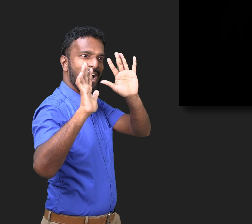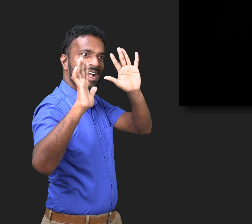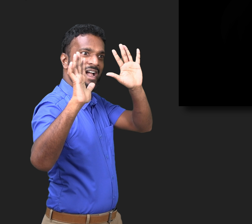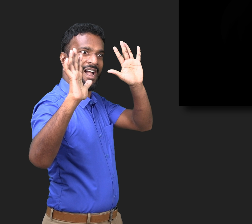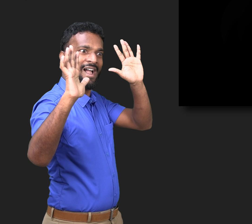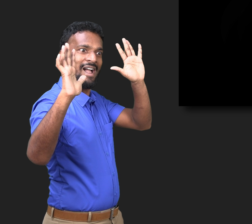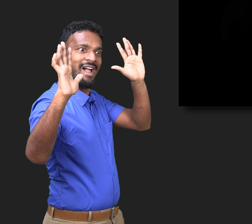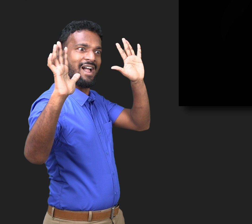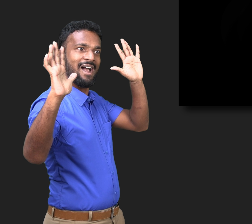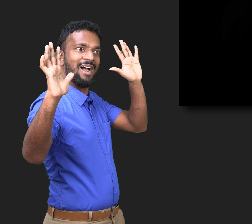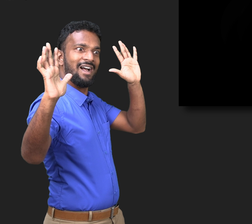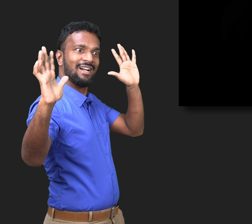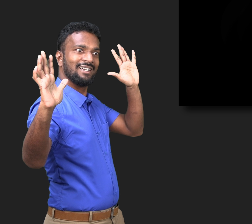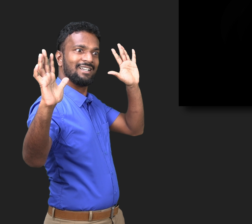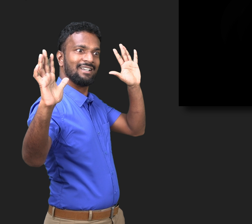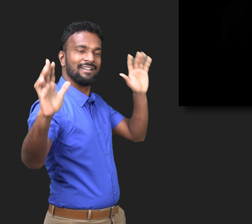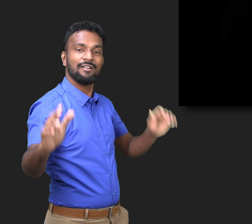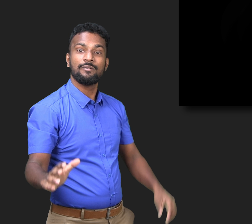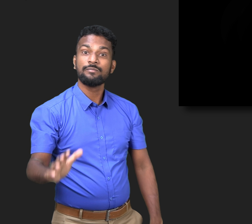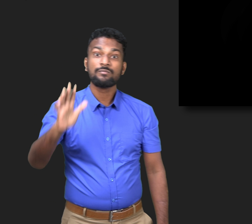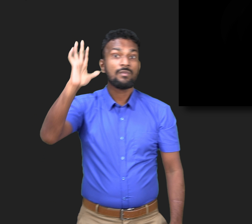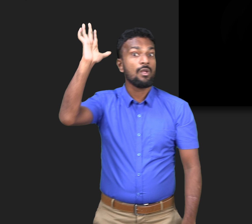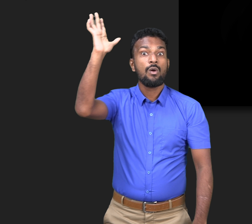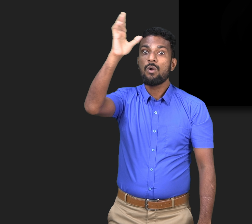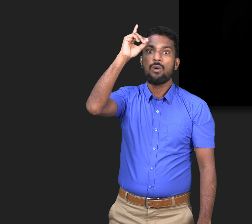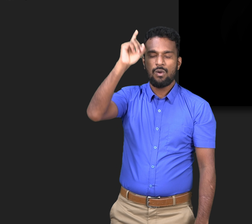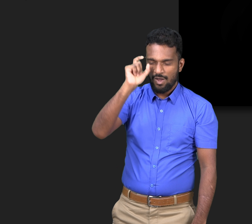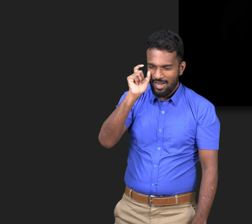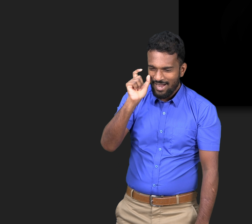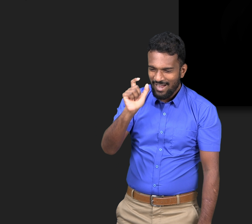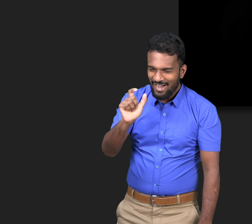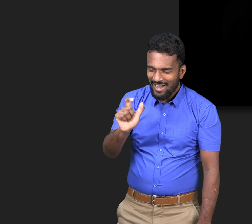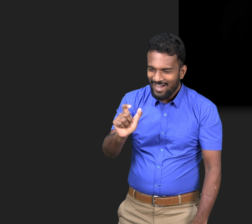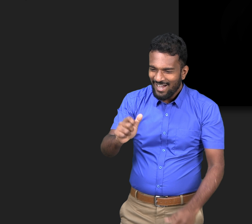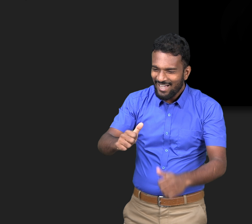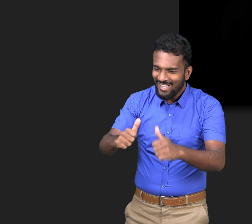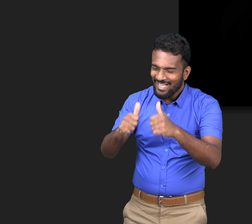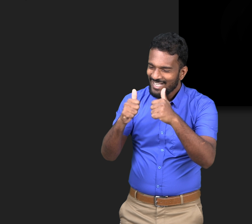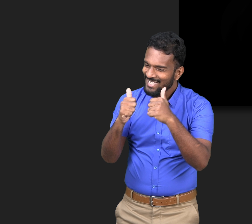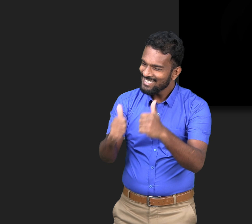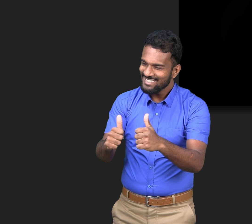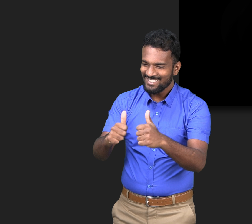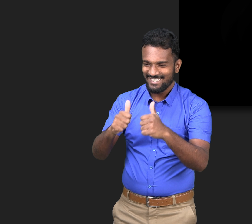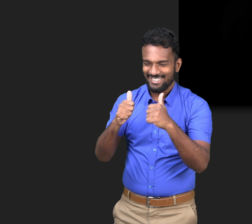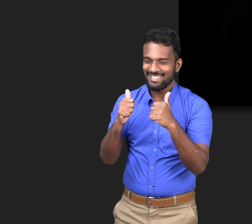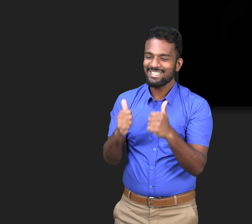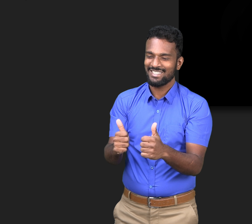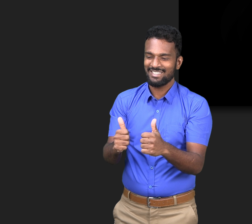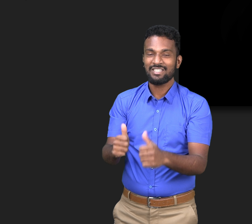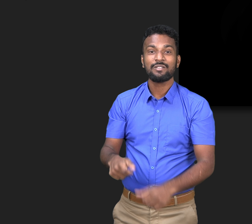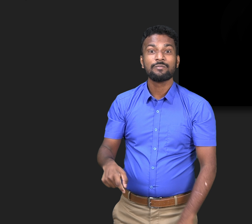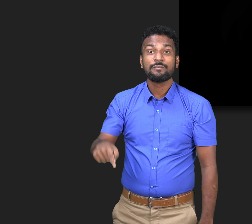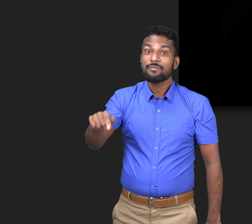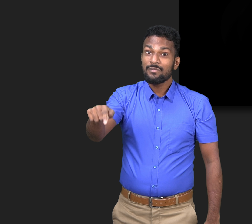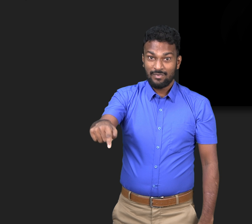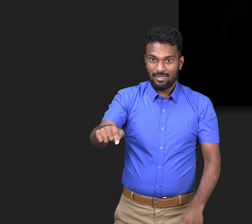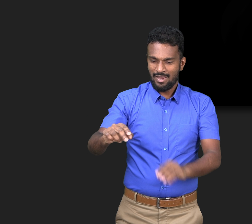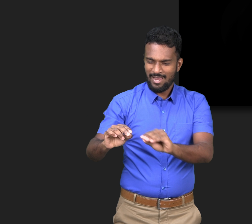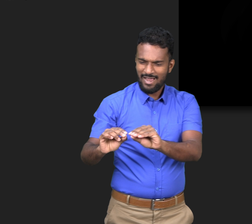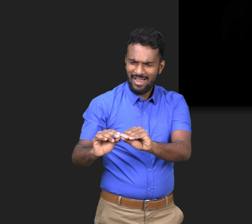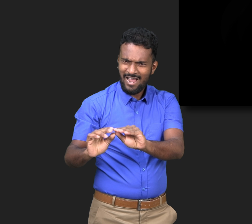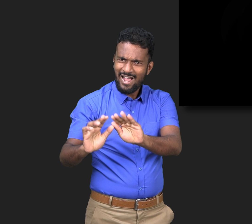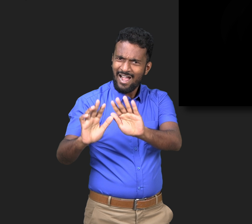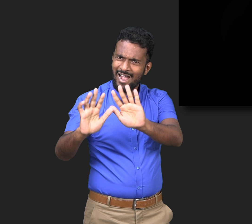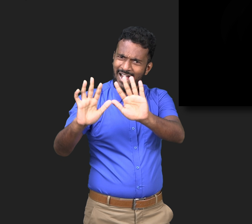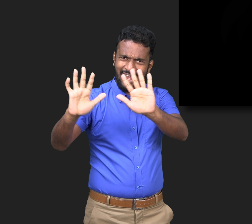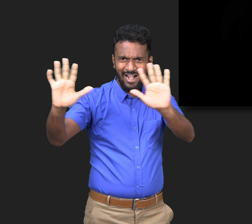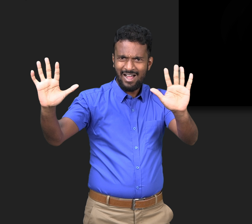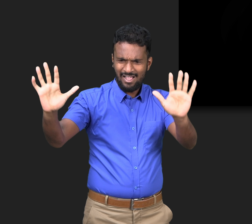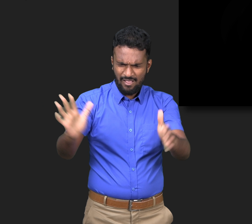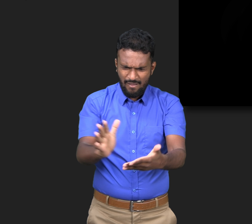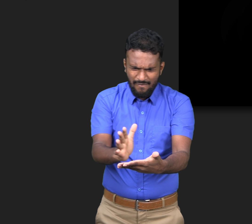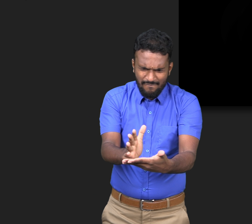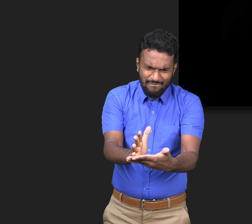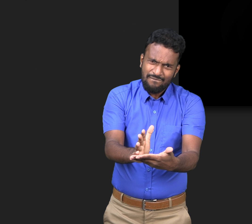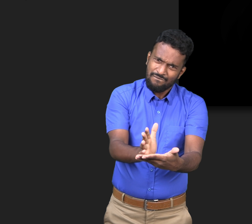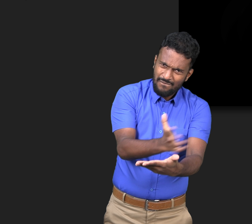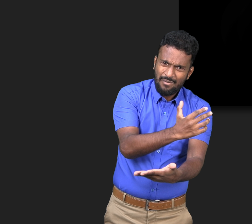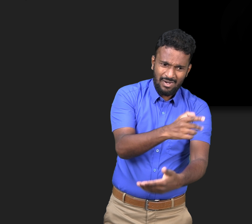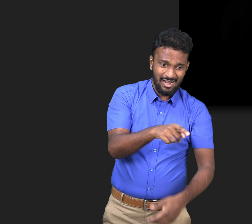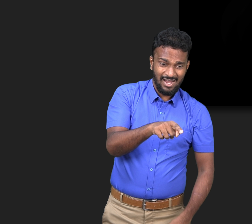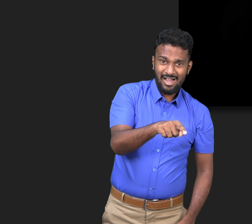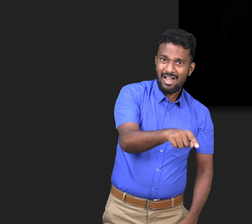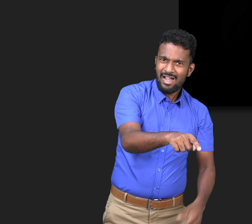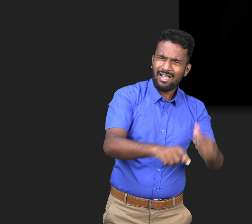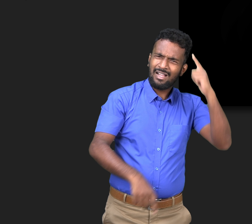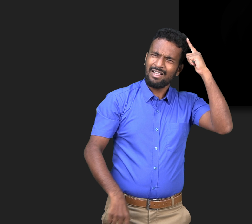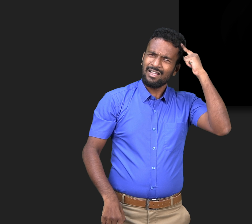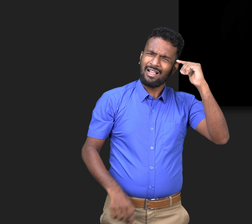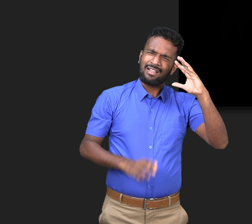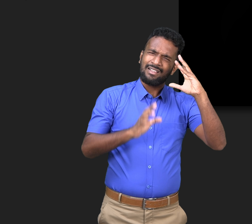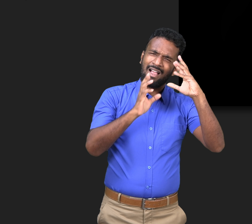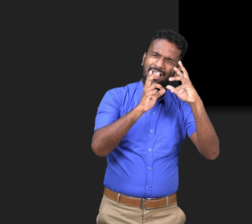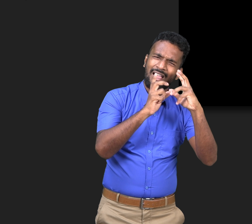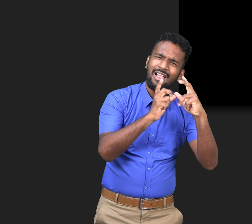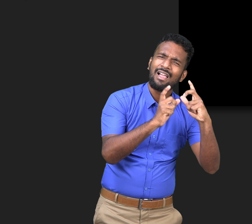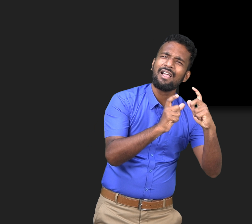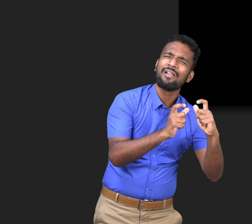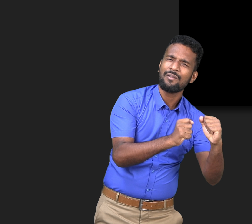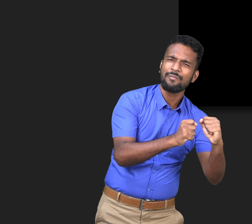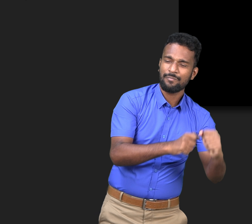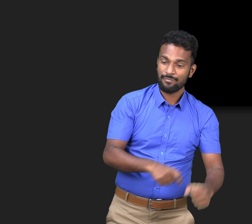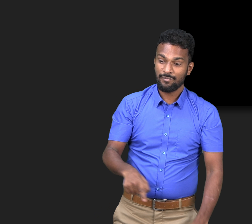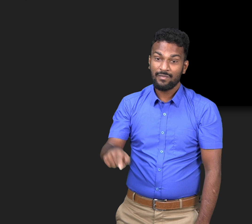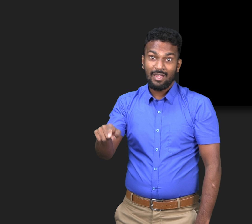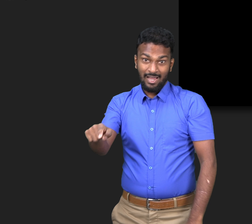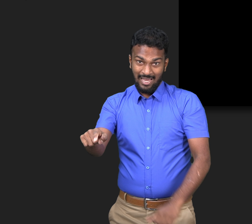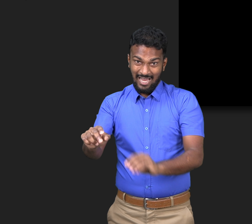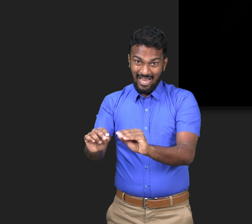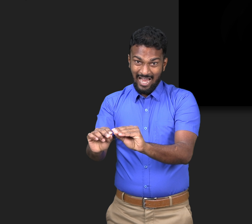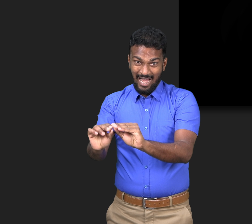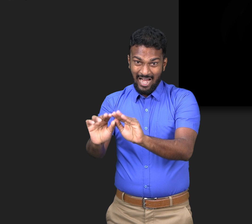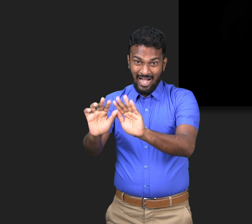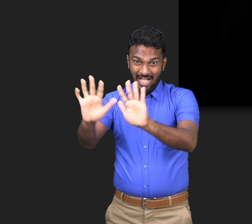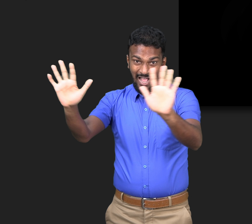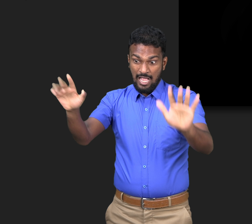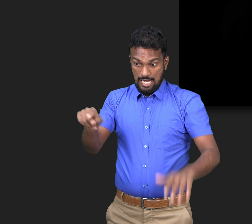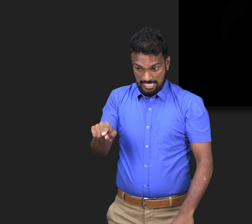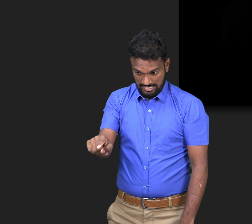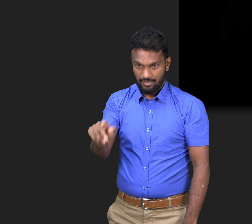And God saw that the light was good, and He separated the light from the darkness.